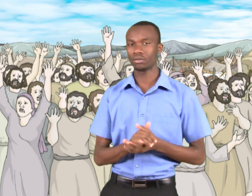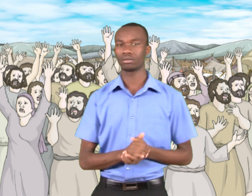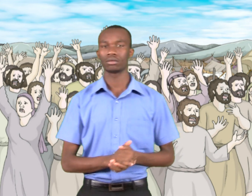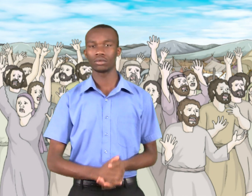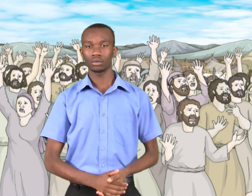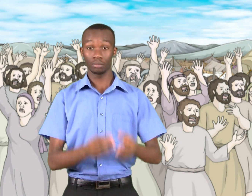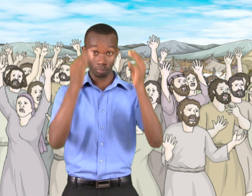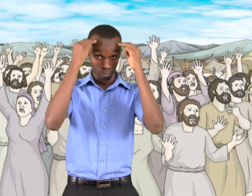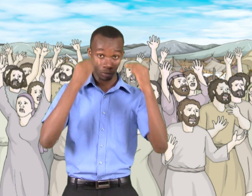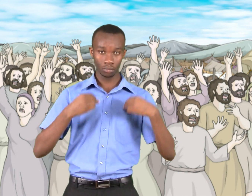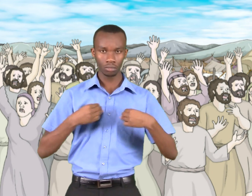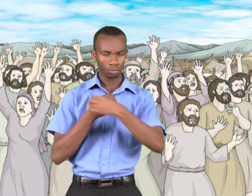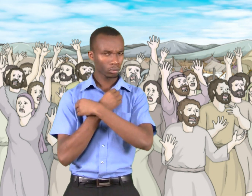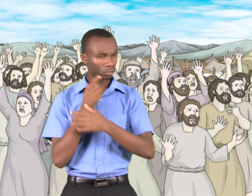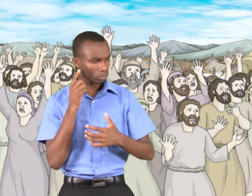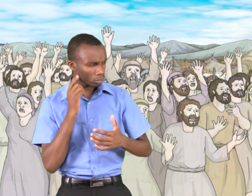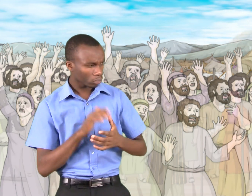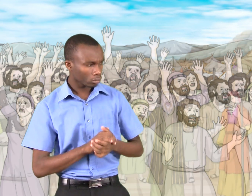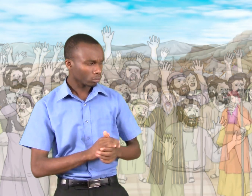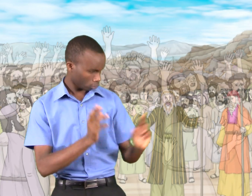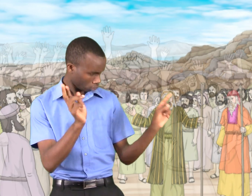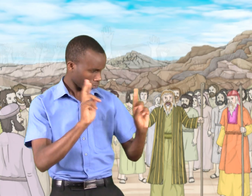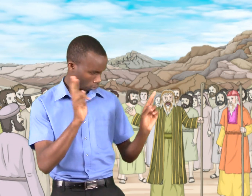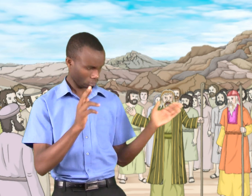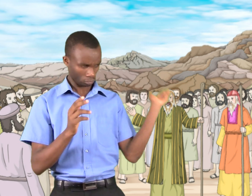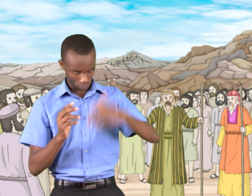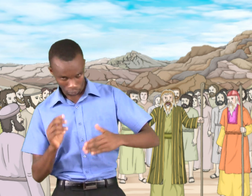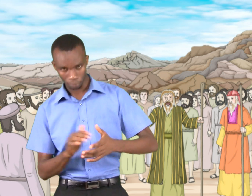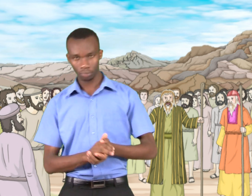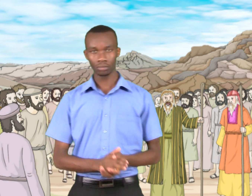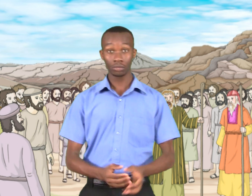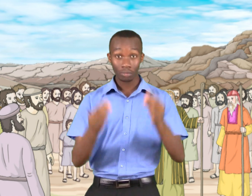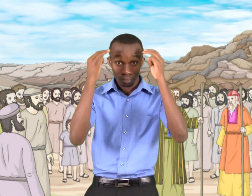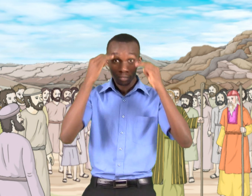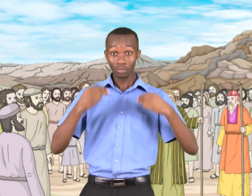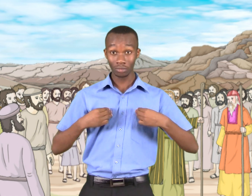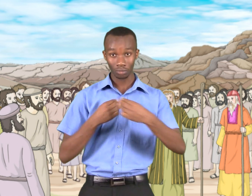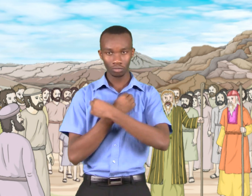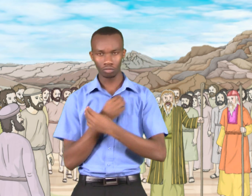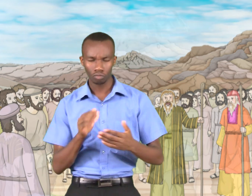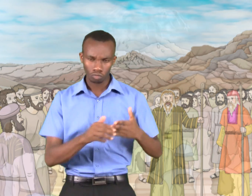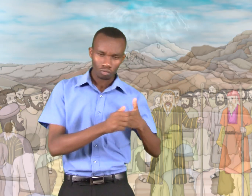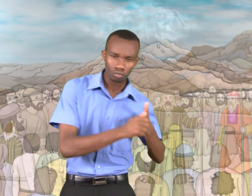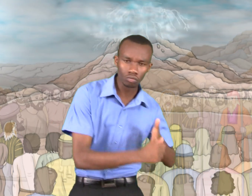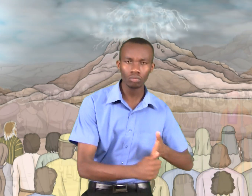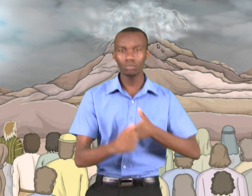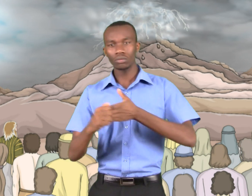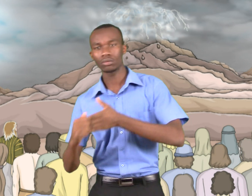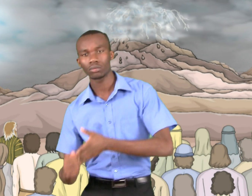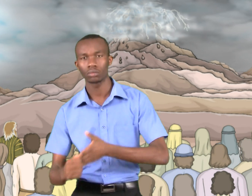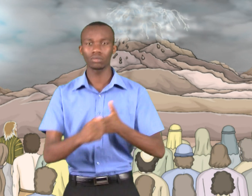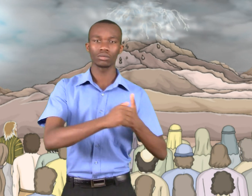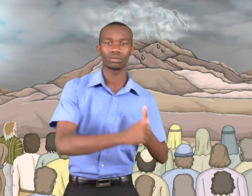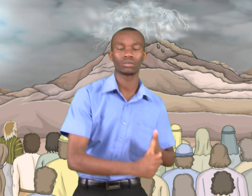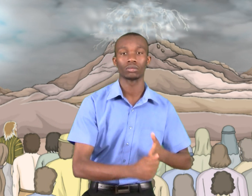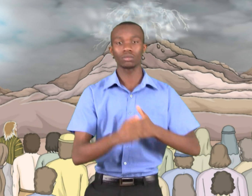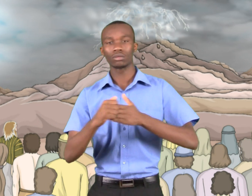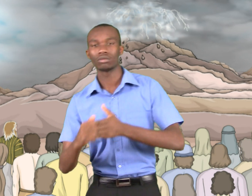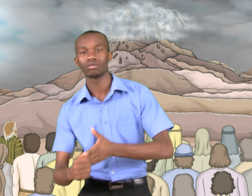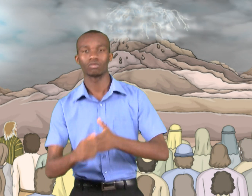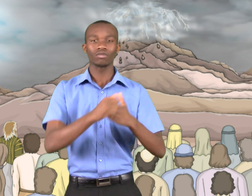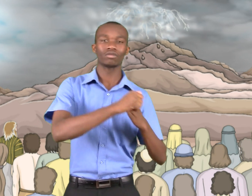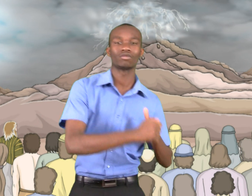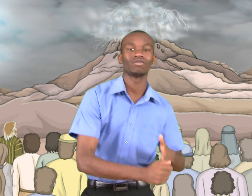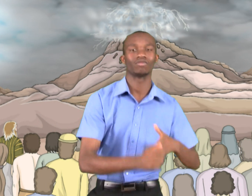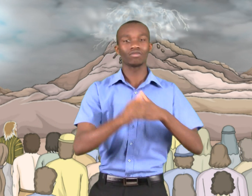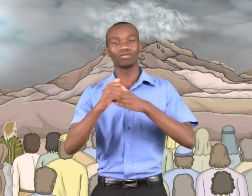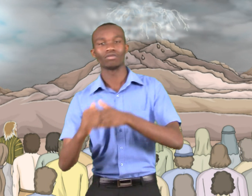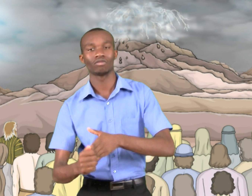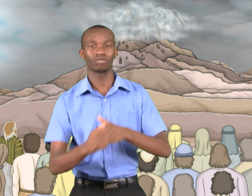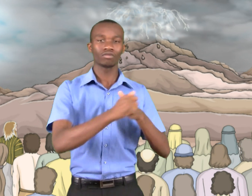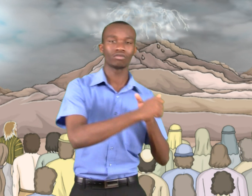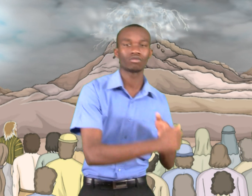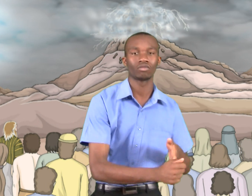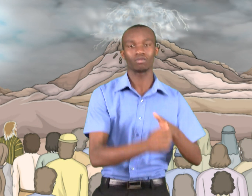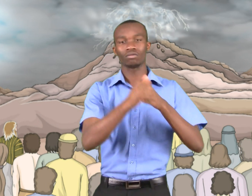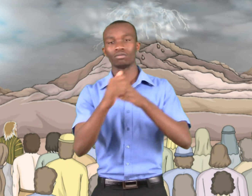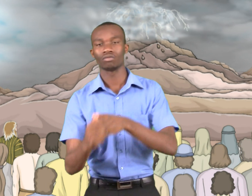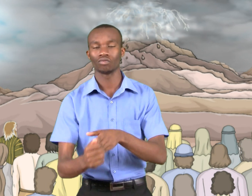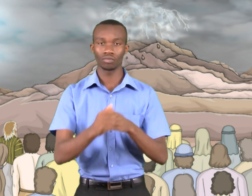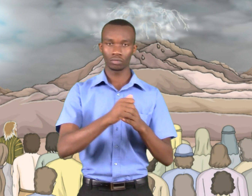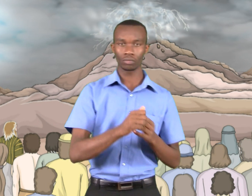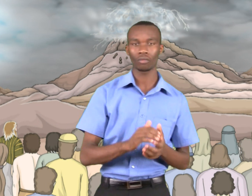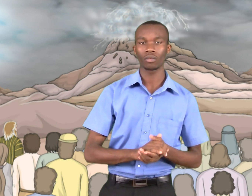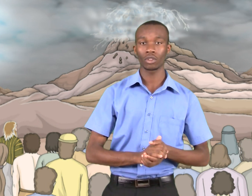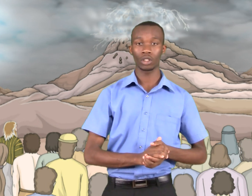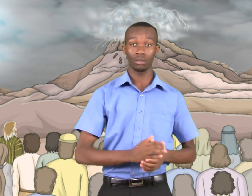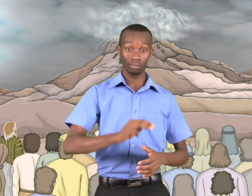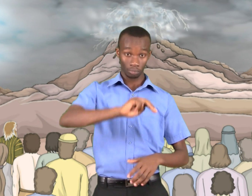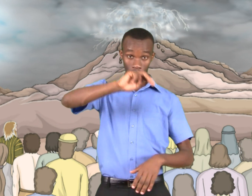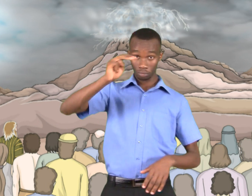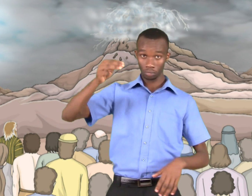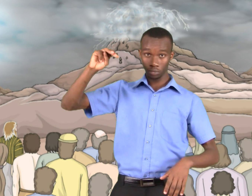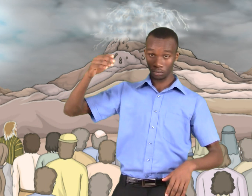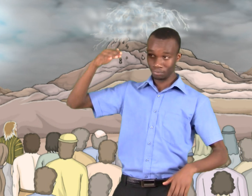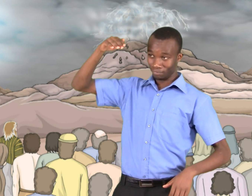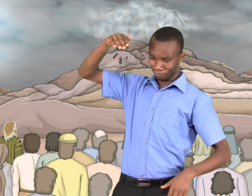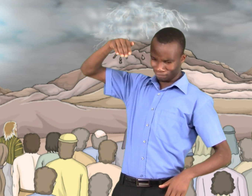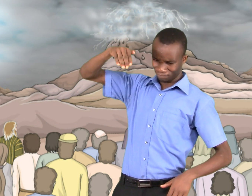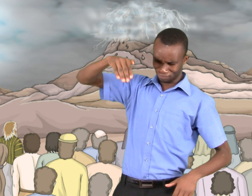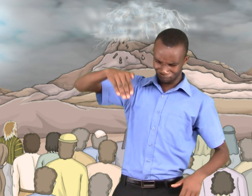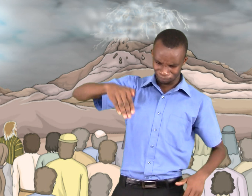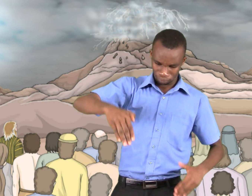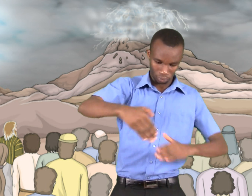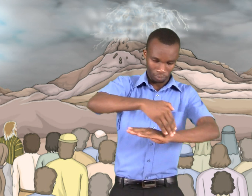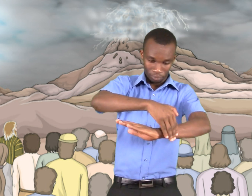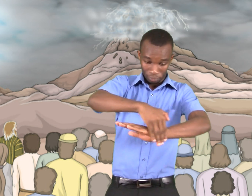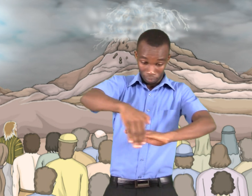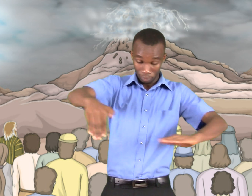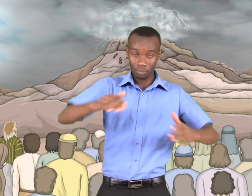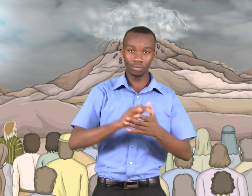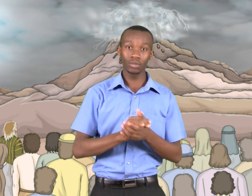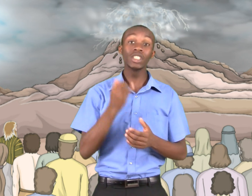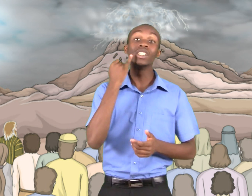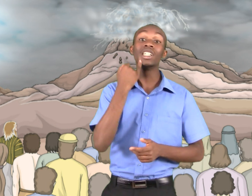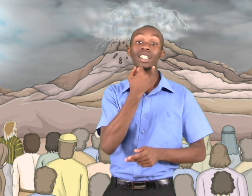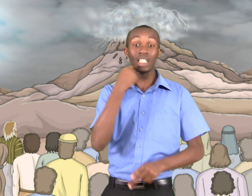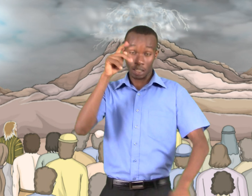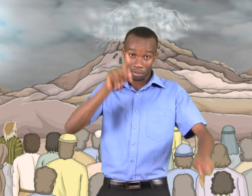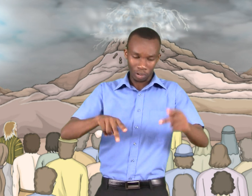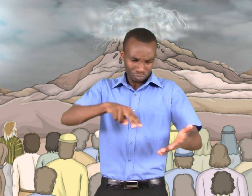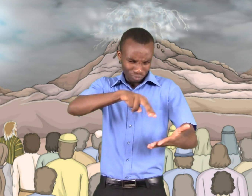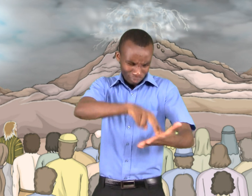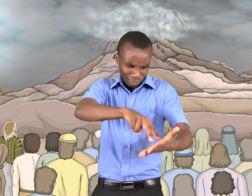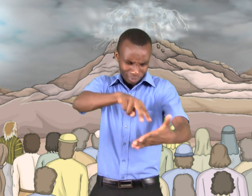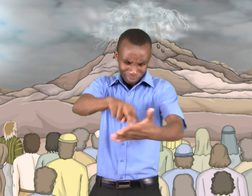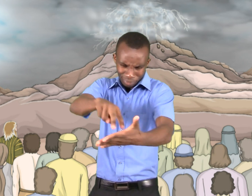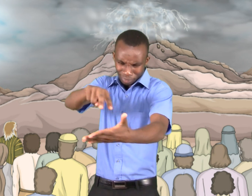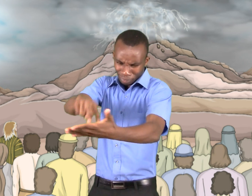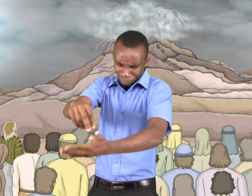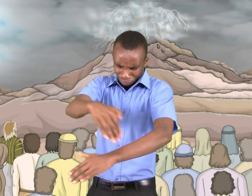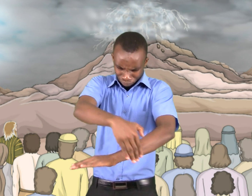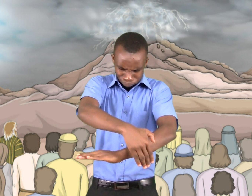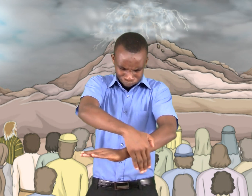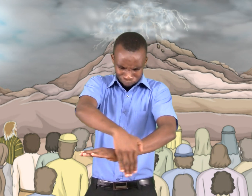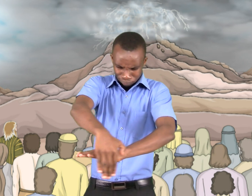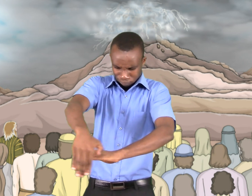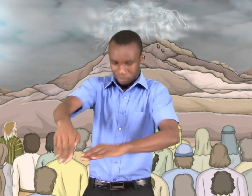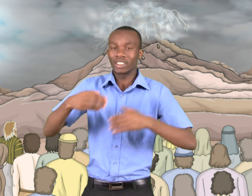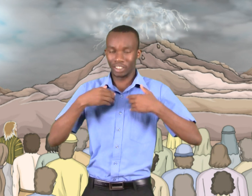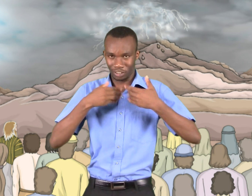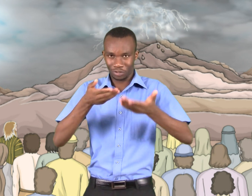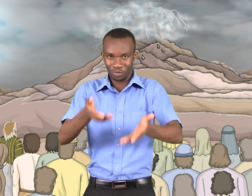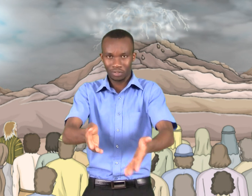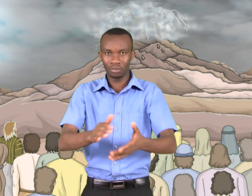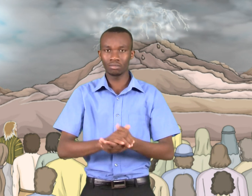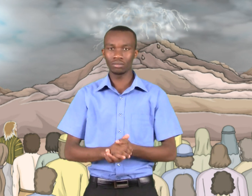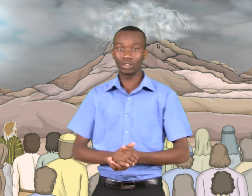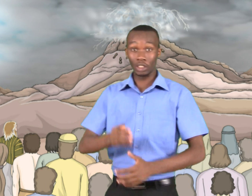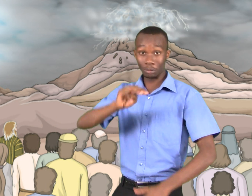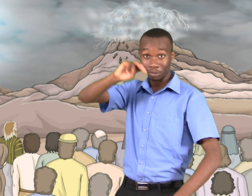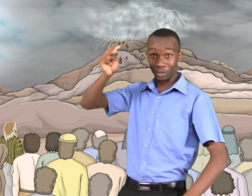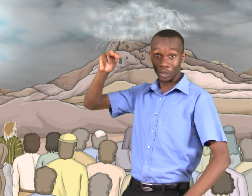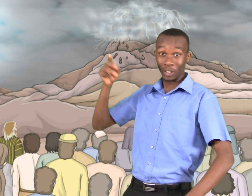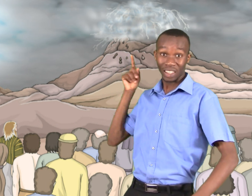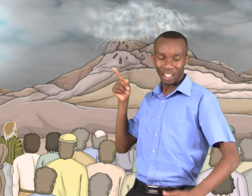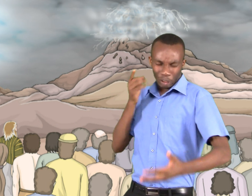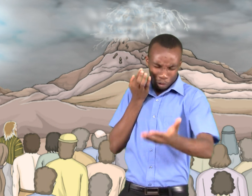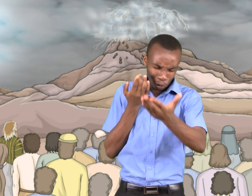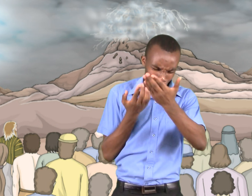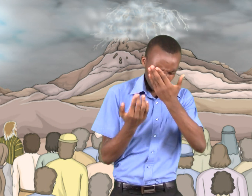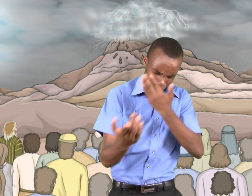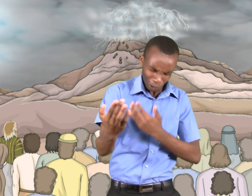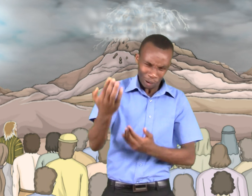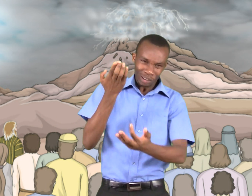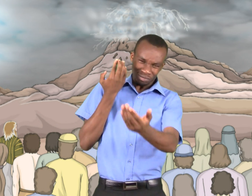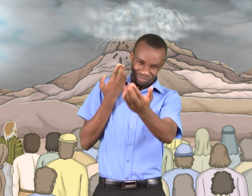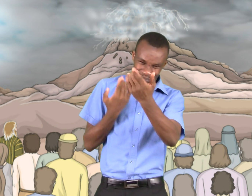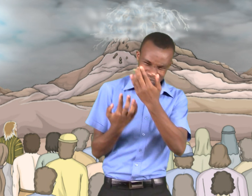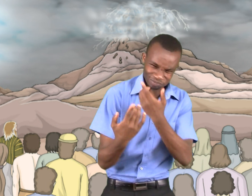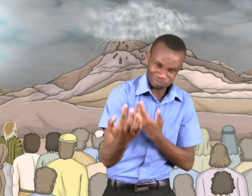Then Moses brought the people out of the camp to meet with God, and they stood at the foot of the mountain.